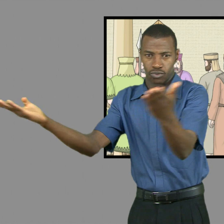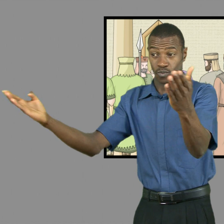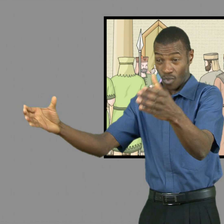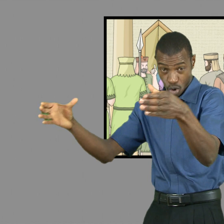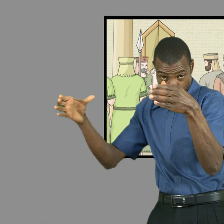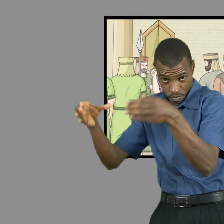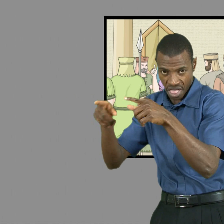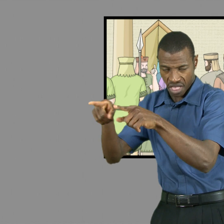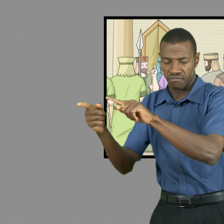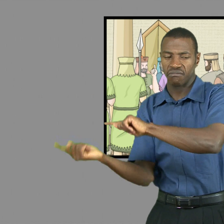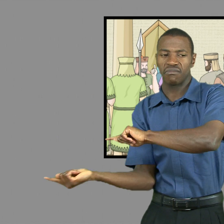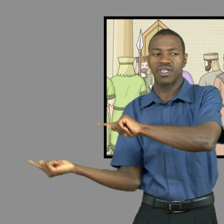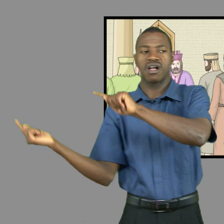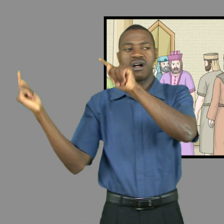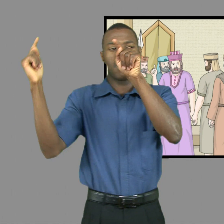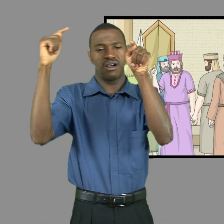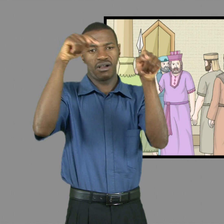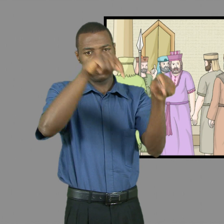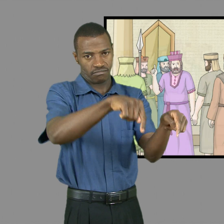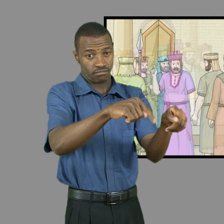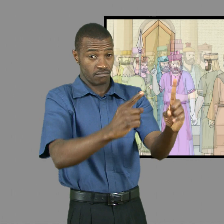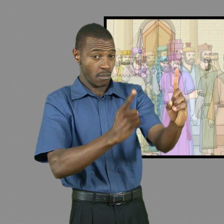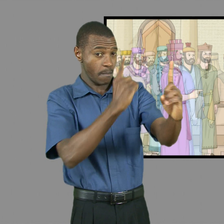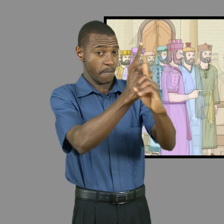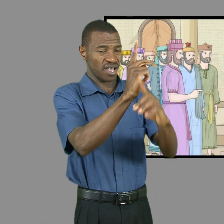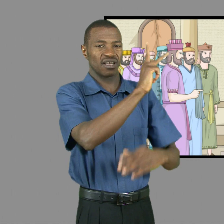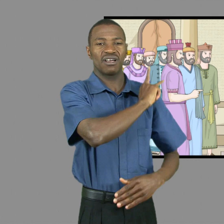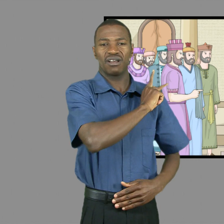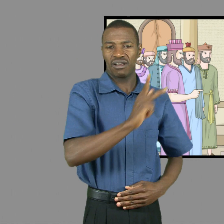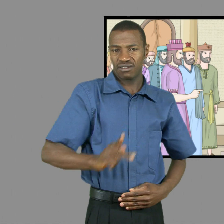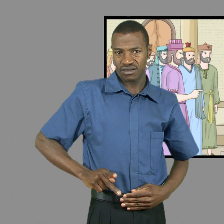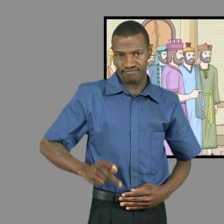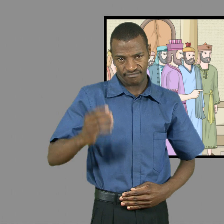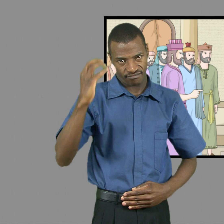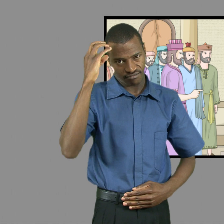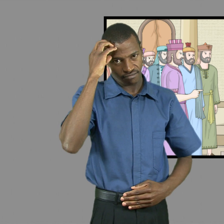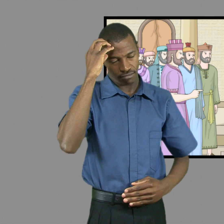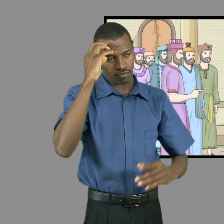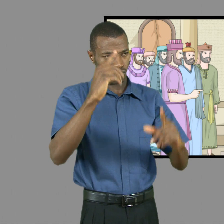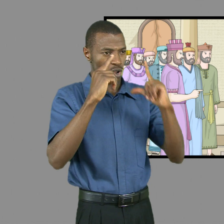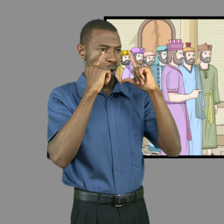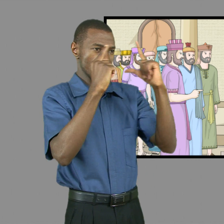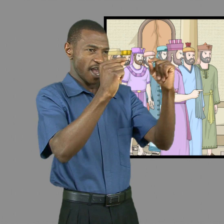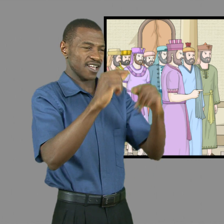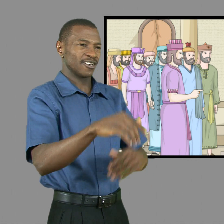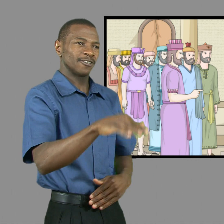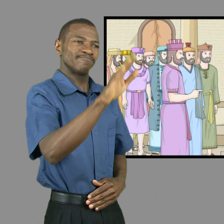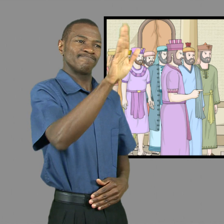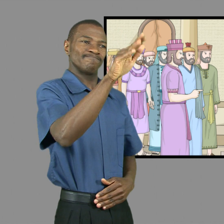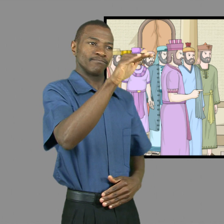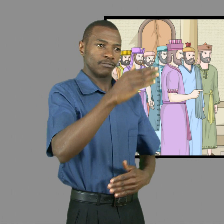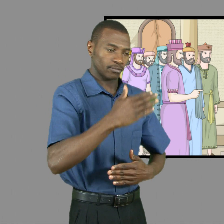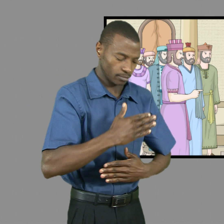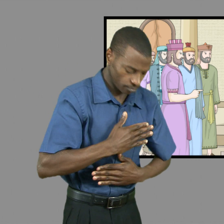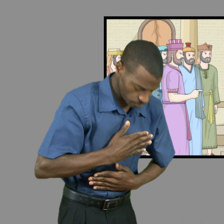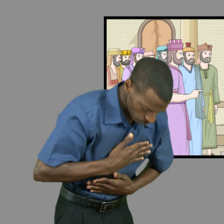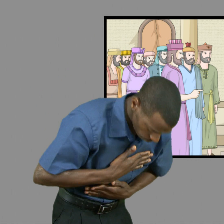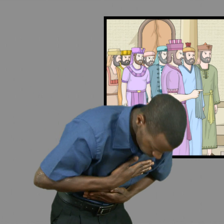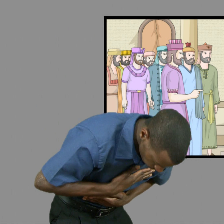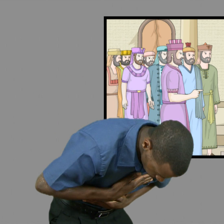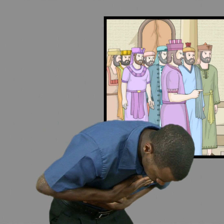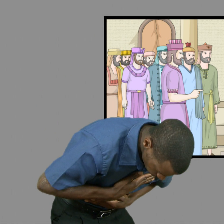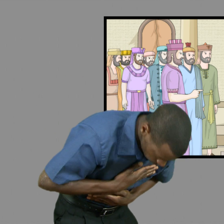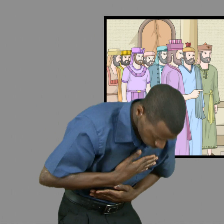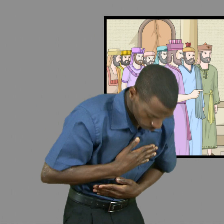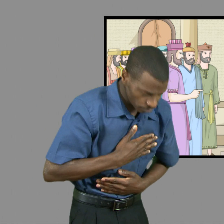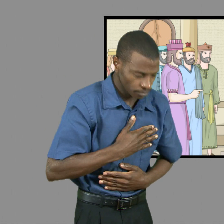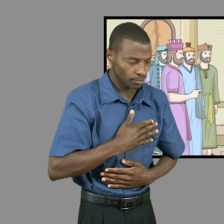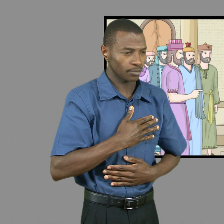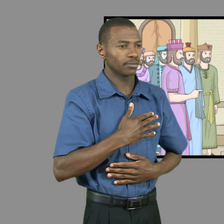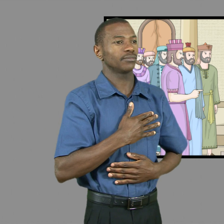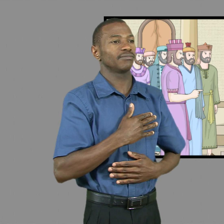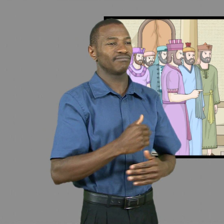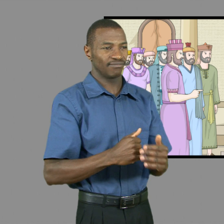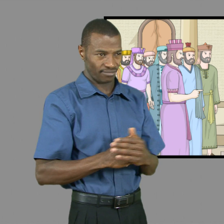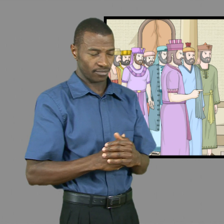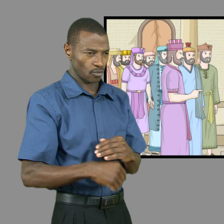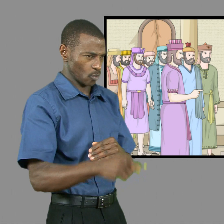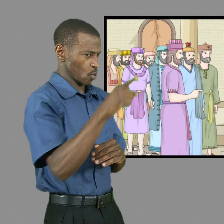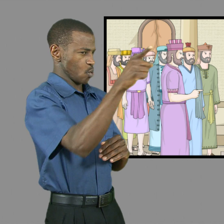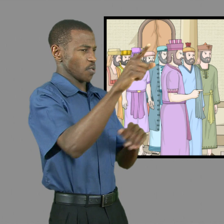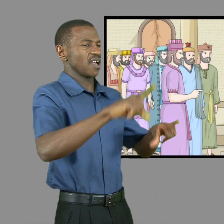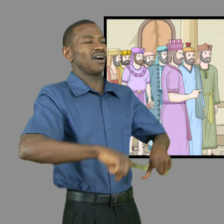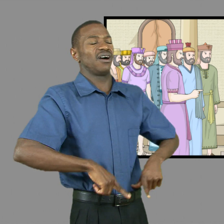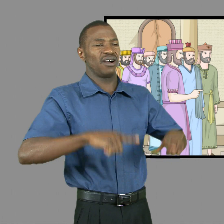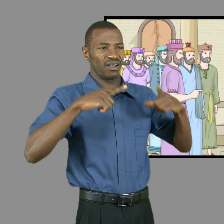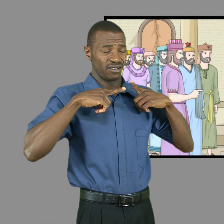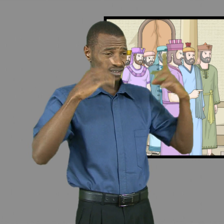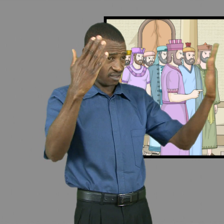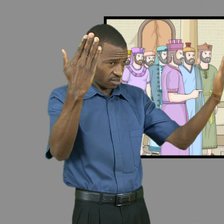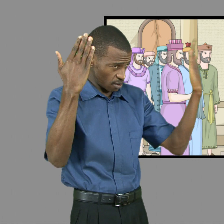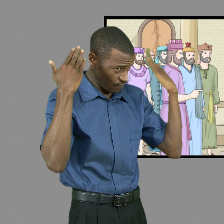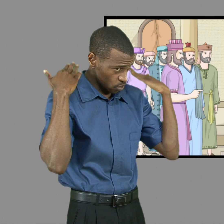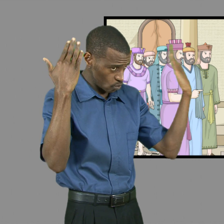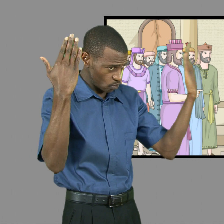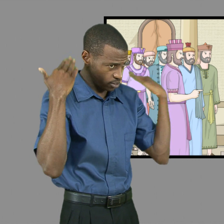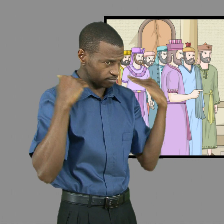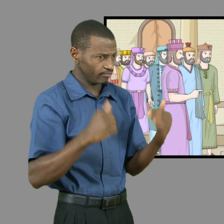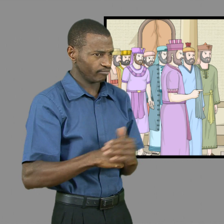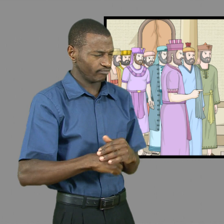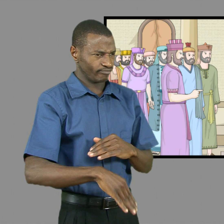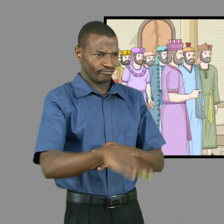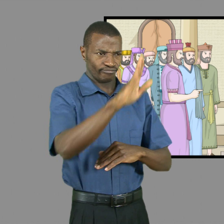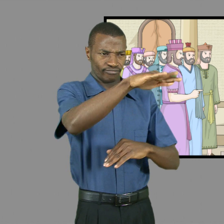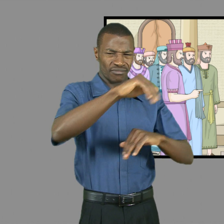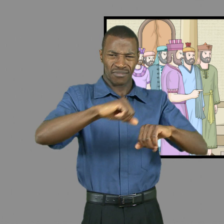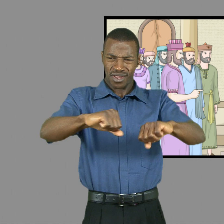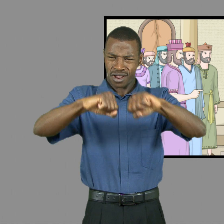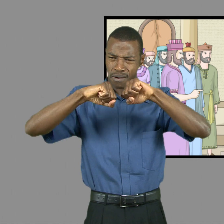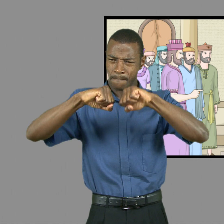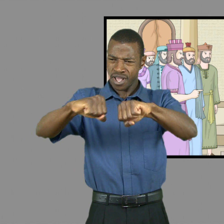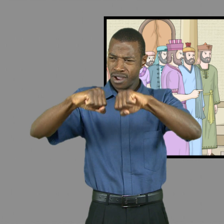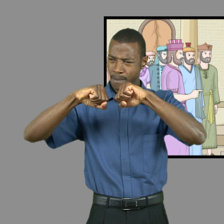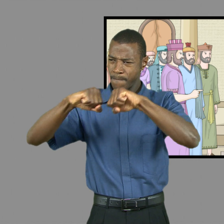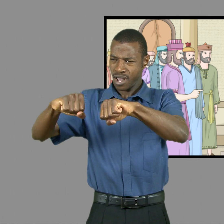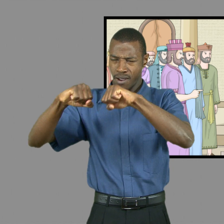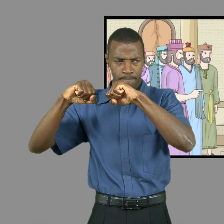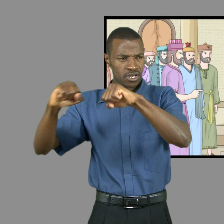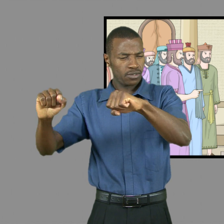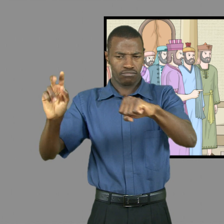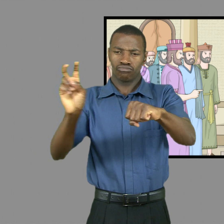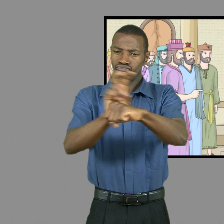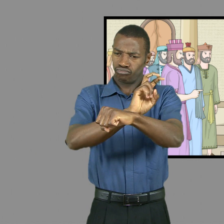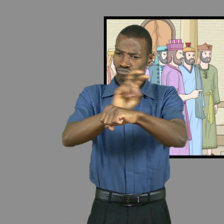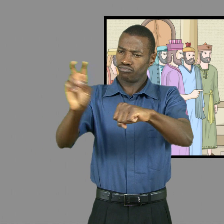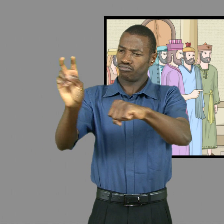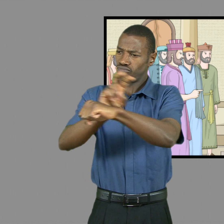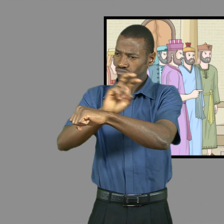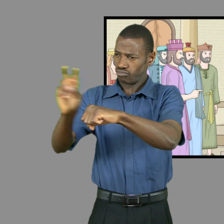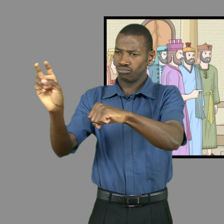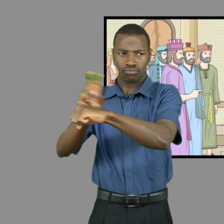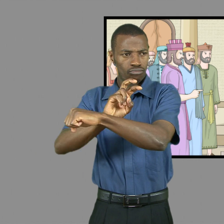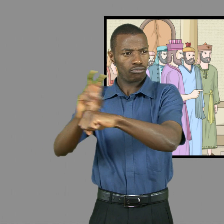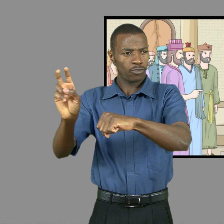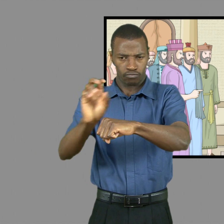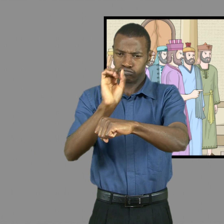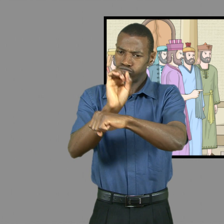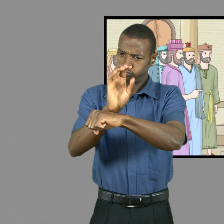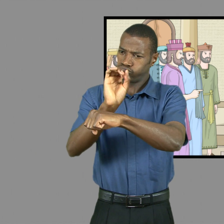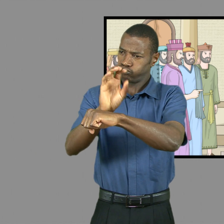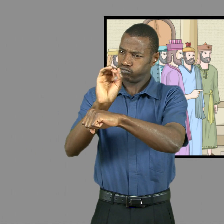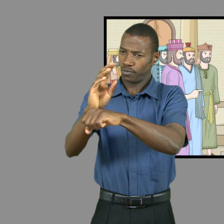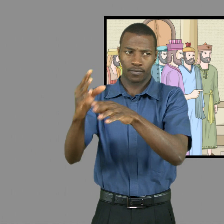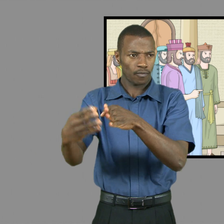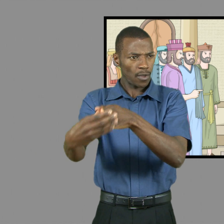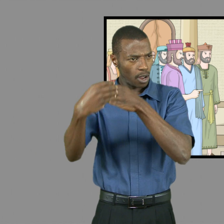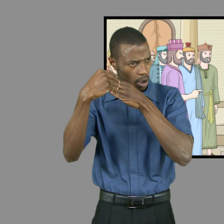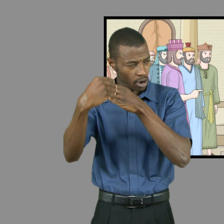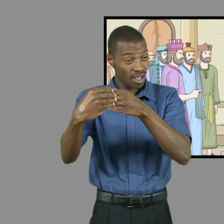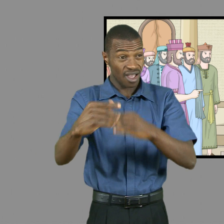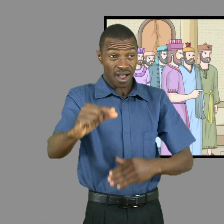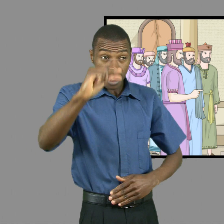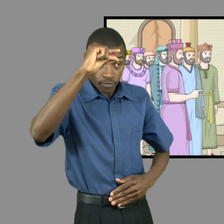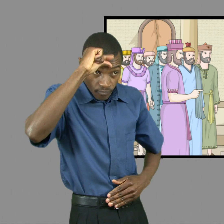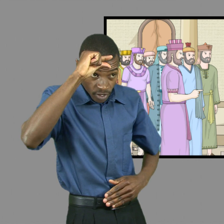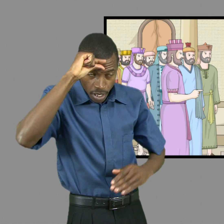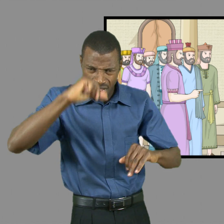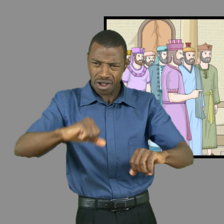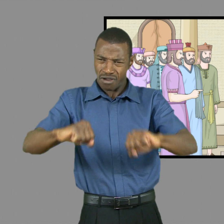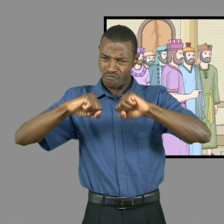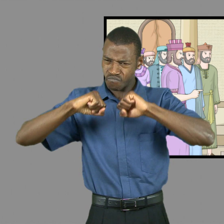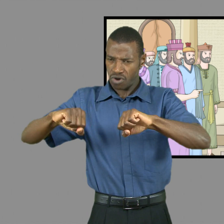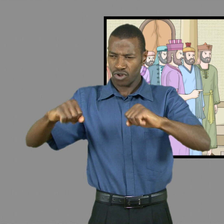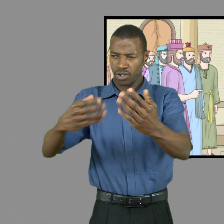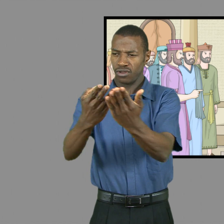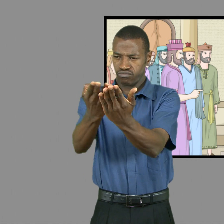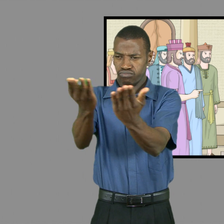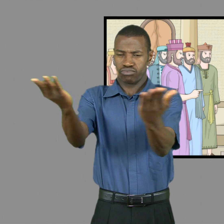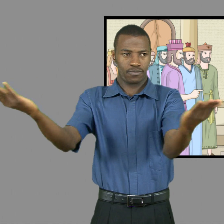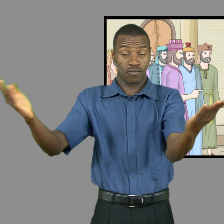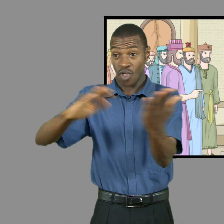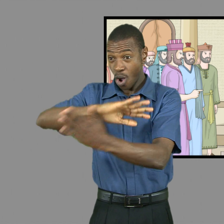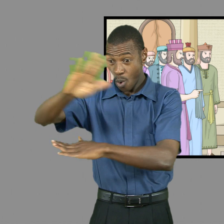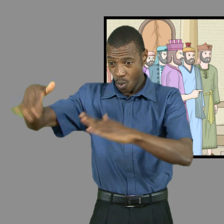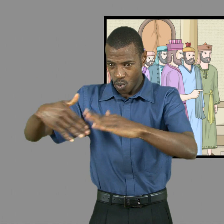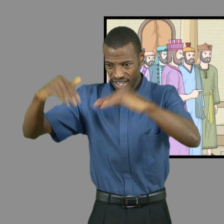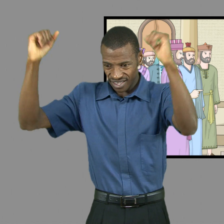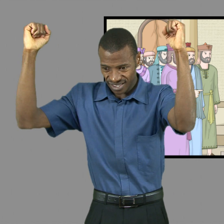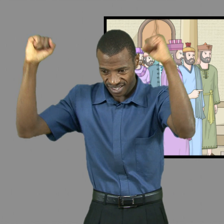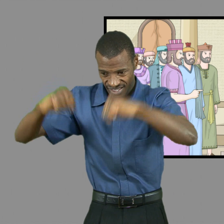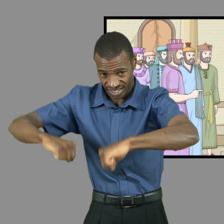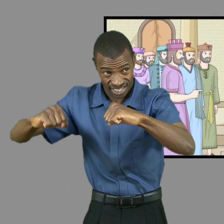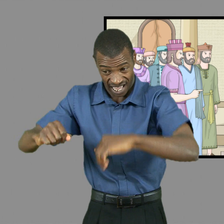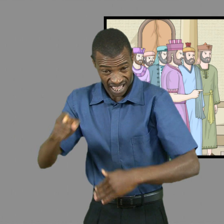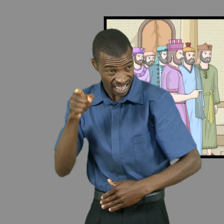So the administrators and satraps went together to the king and said, “O King Darius, may you live forever!